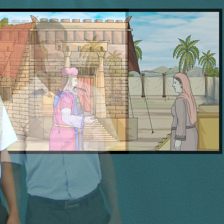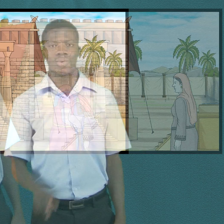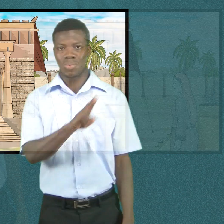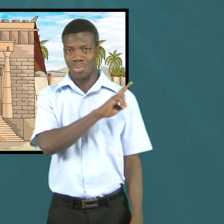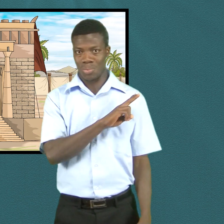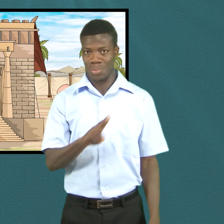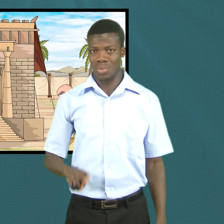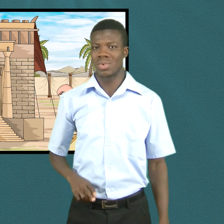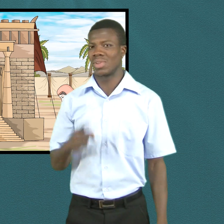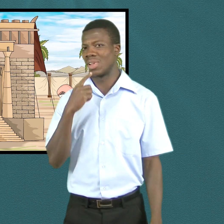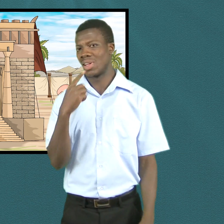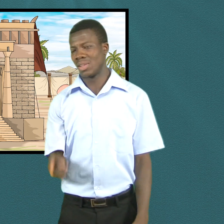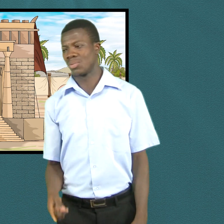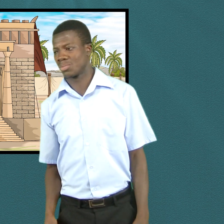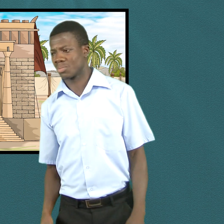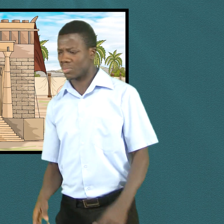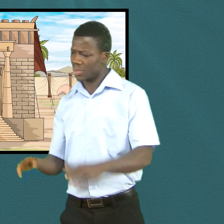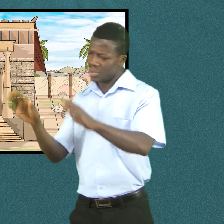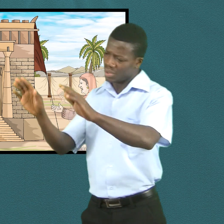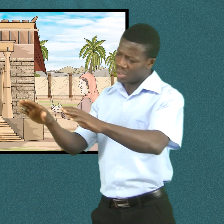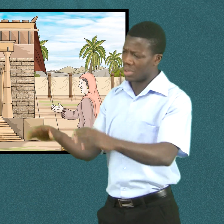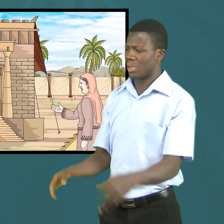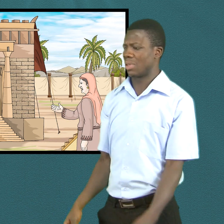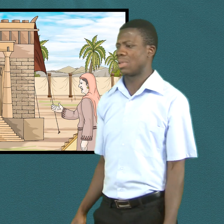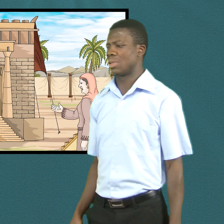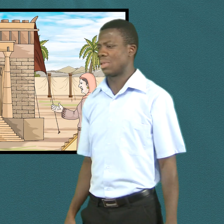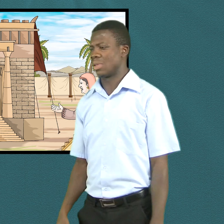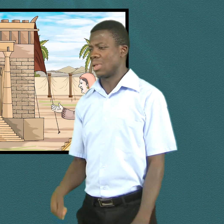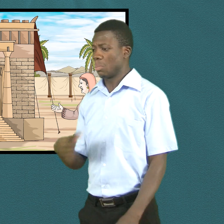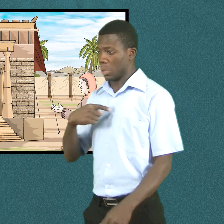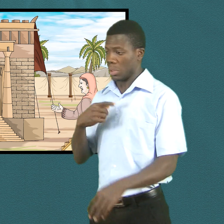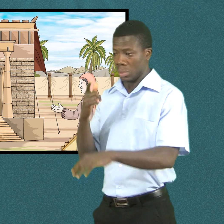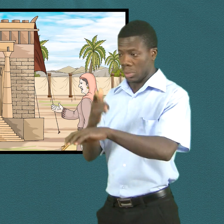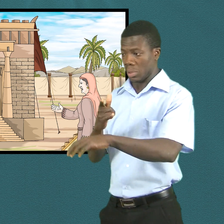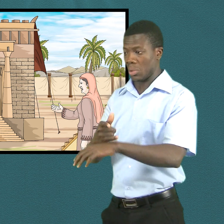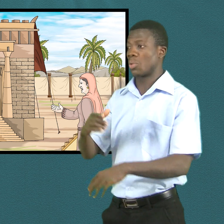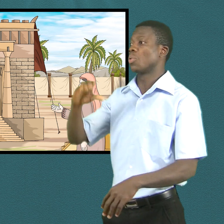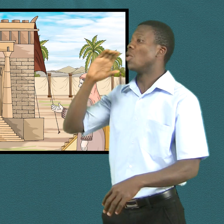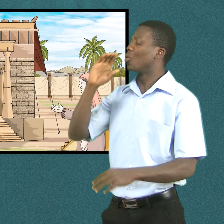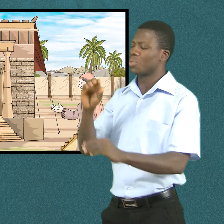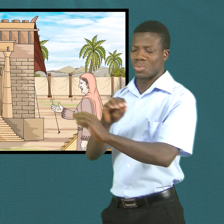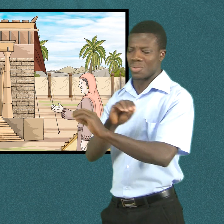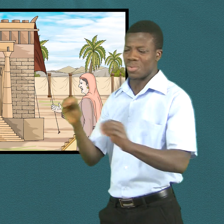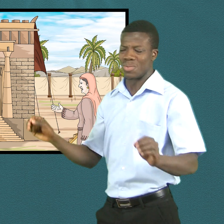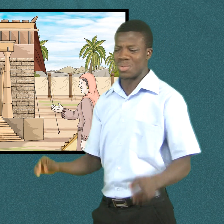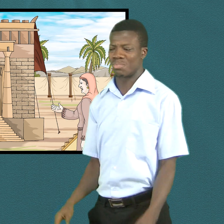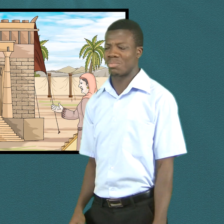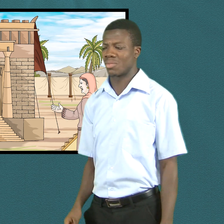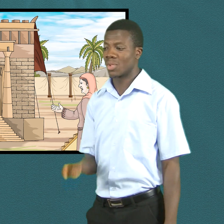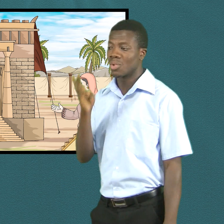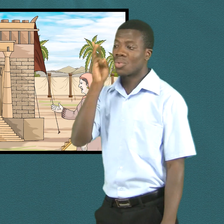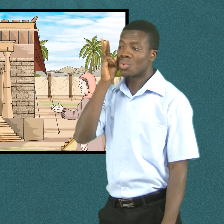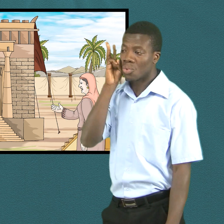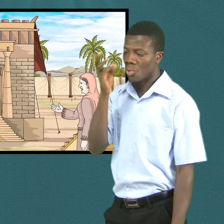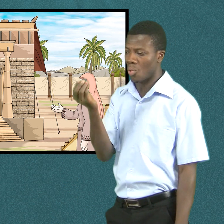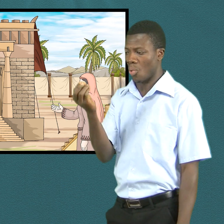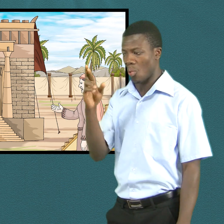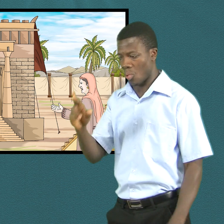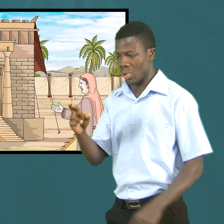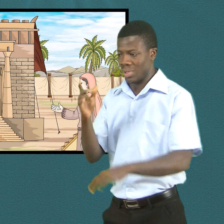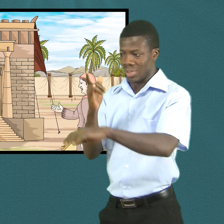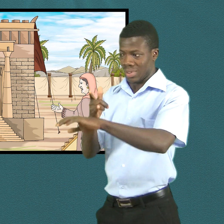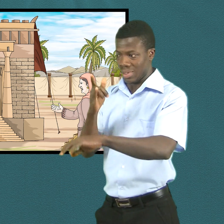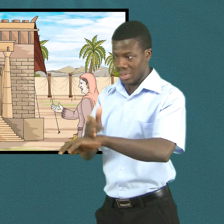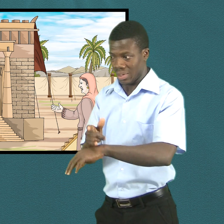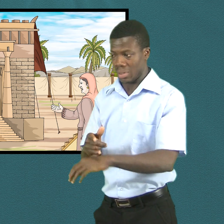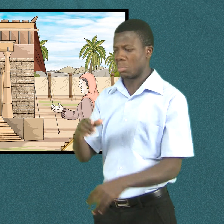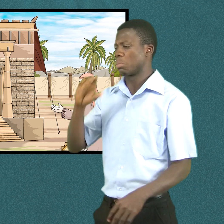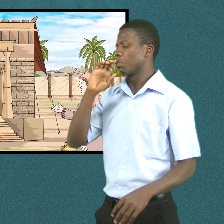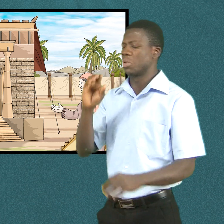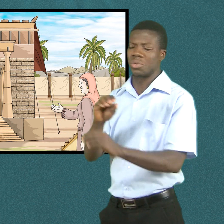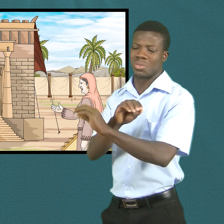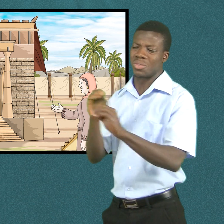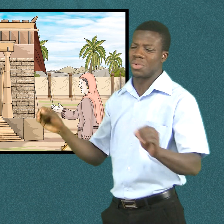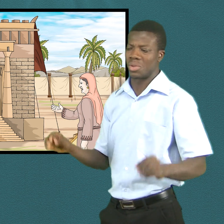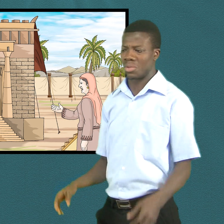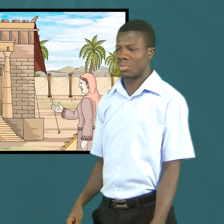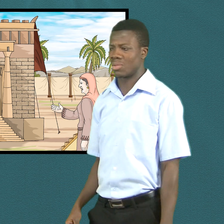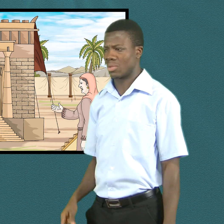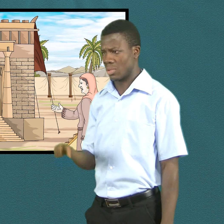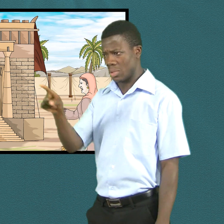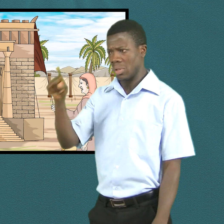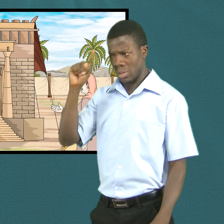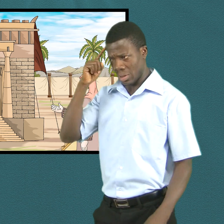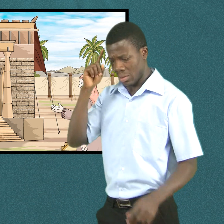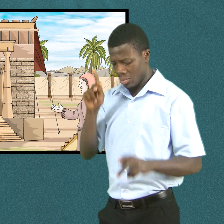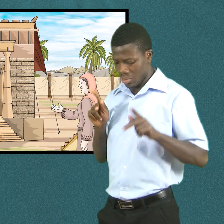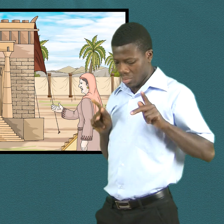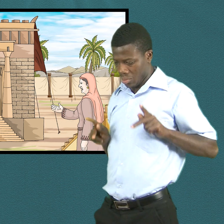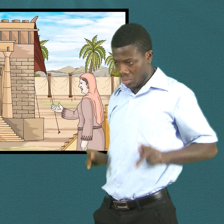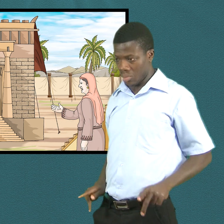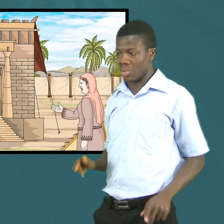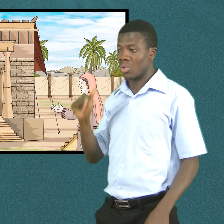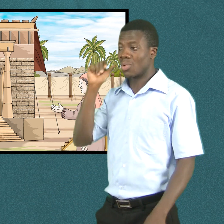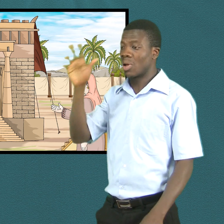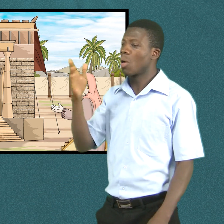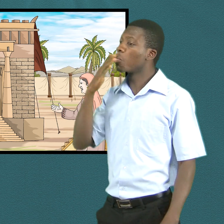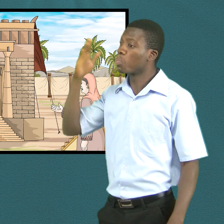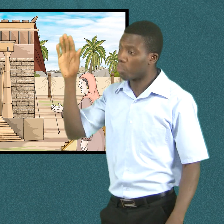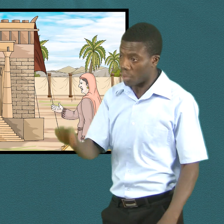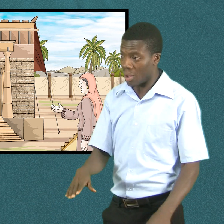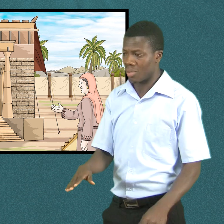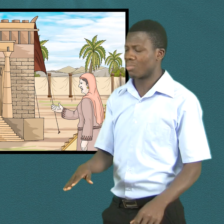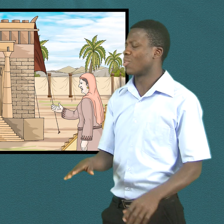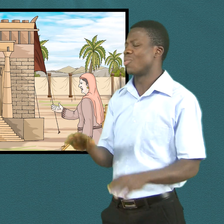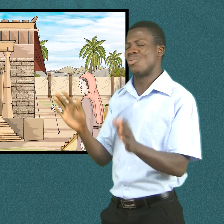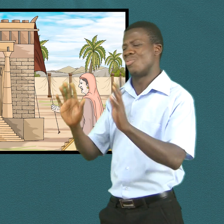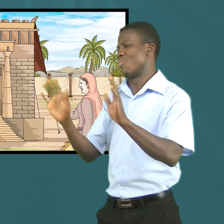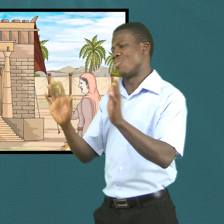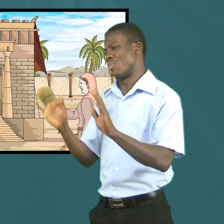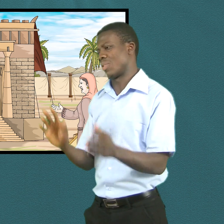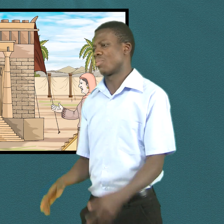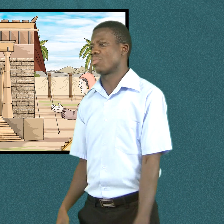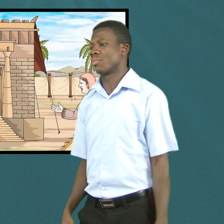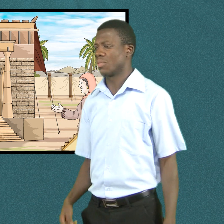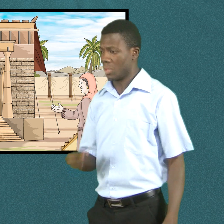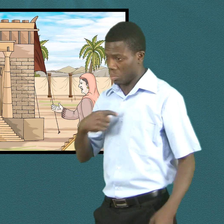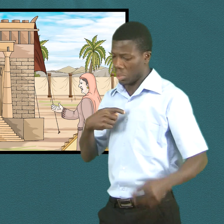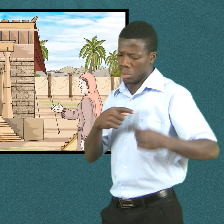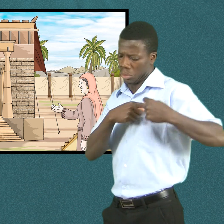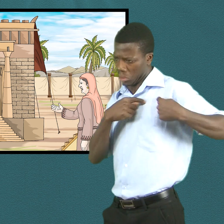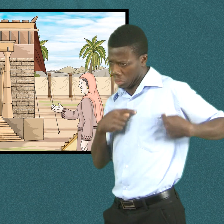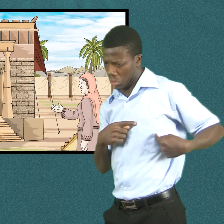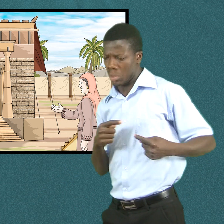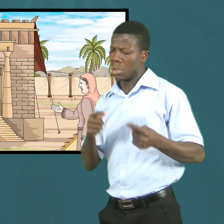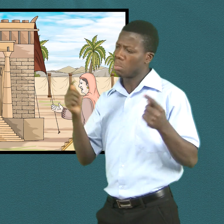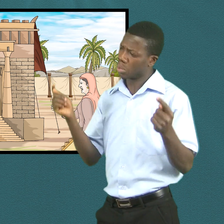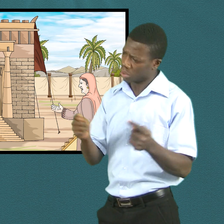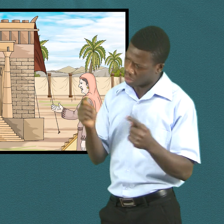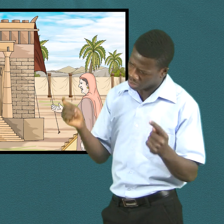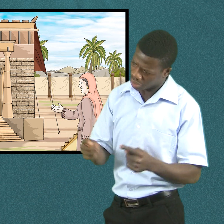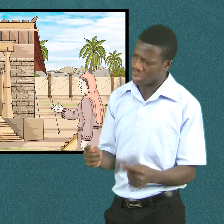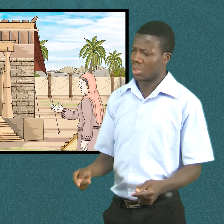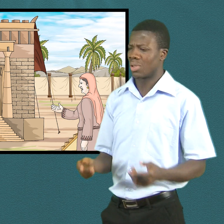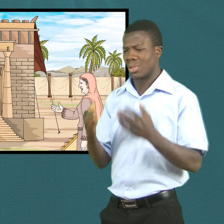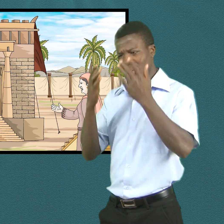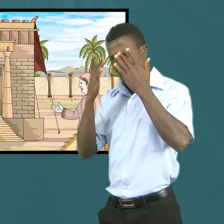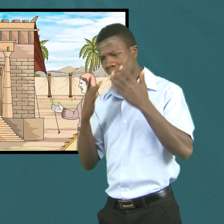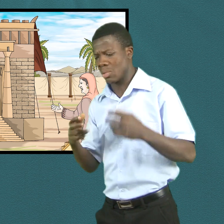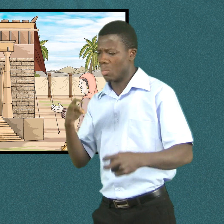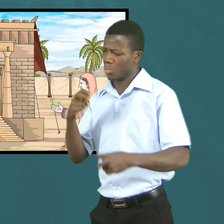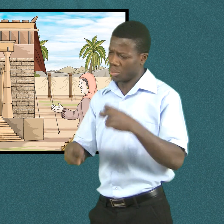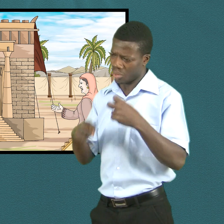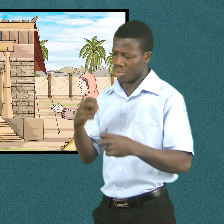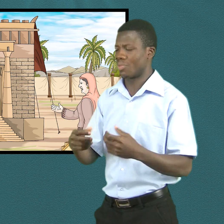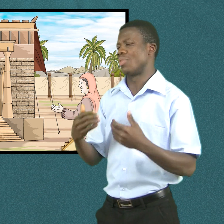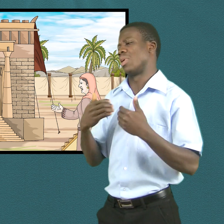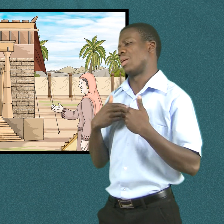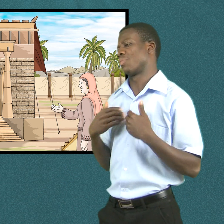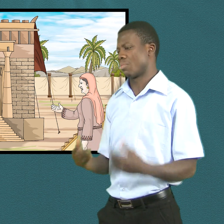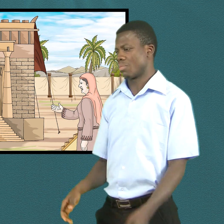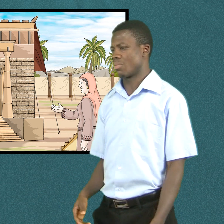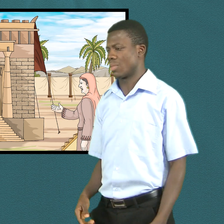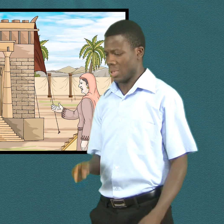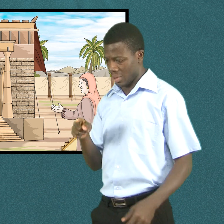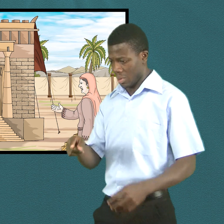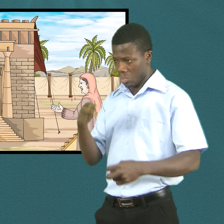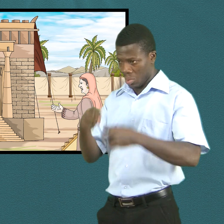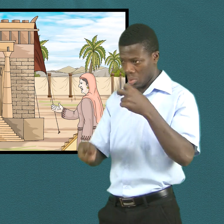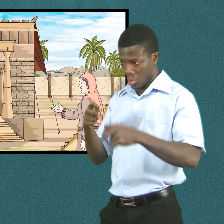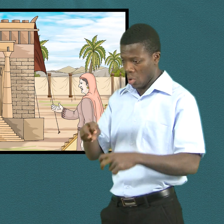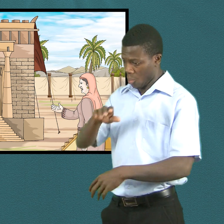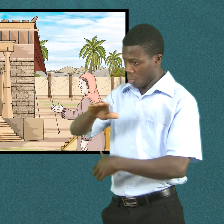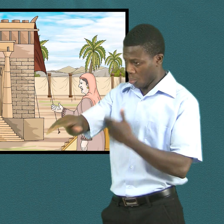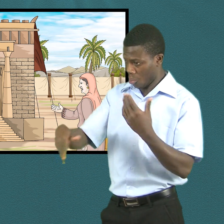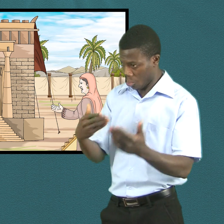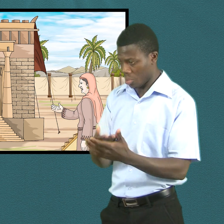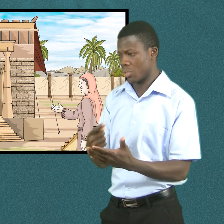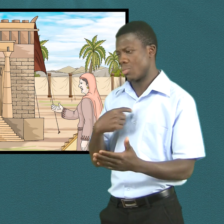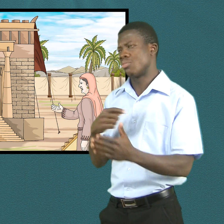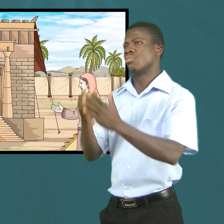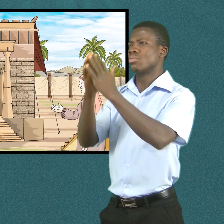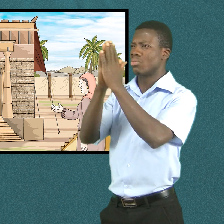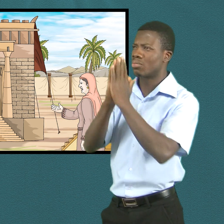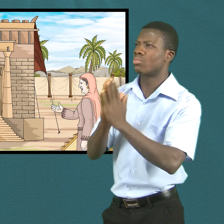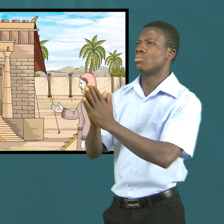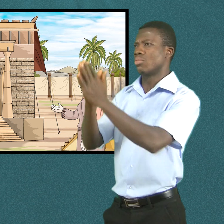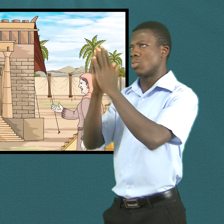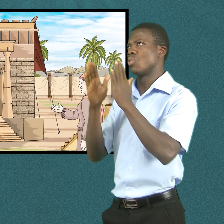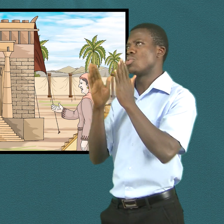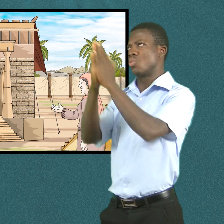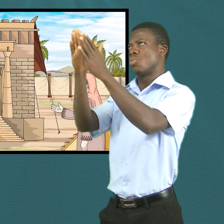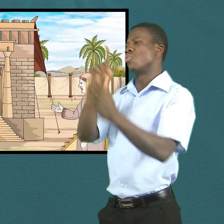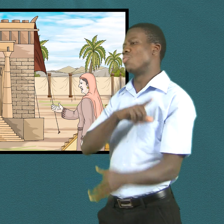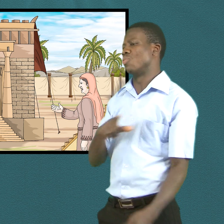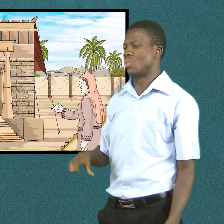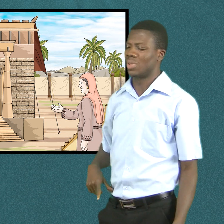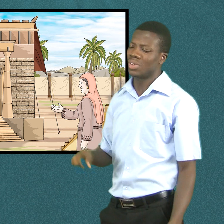“I am a woman oppressed in spirit. I have not had any wine or strong drink, but I have poured out my soul before the LORD.